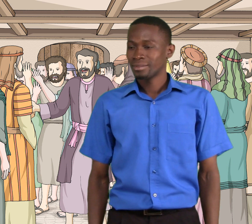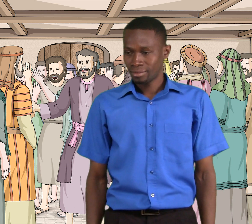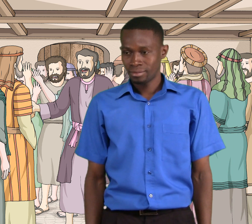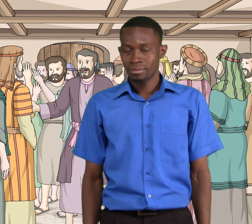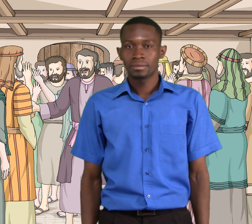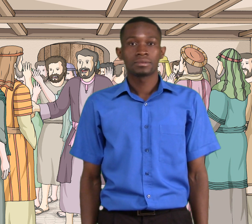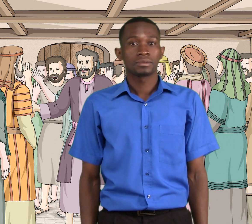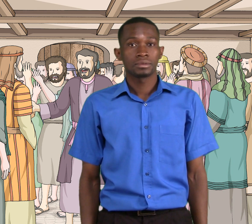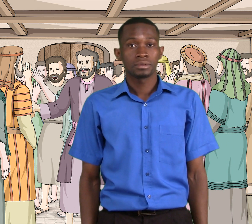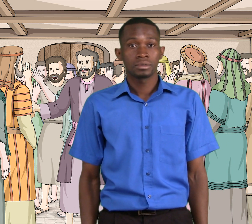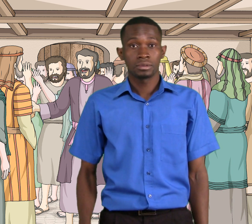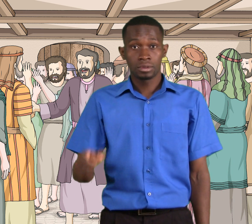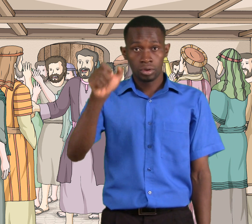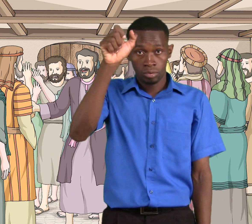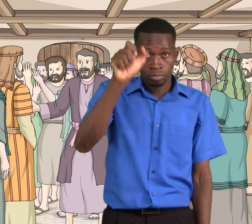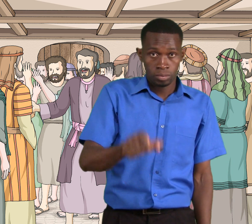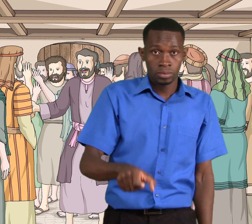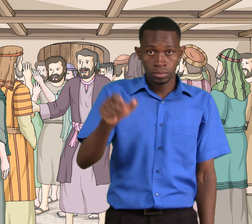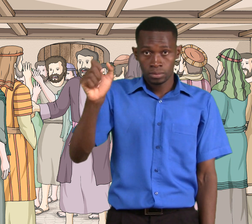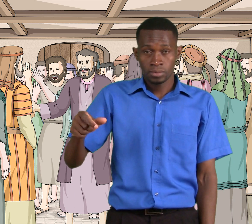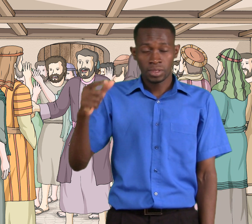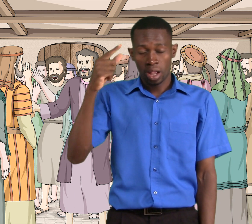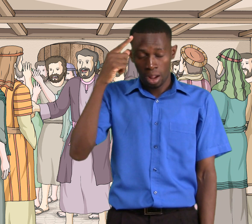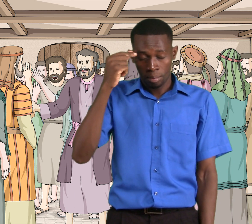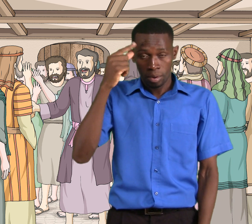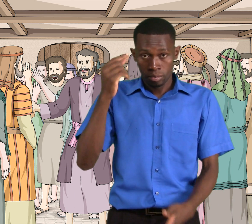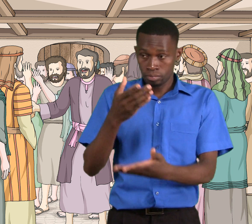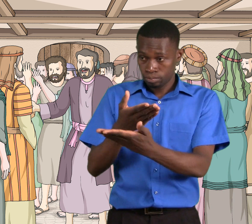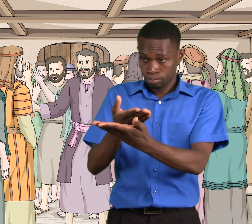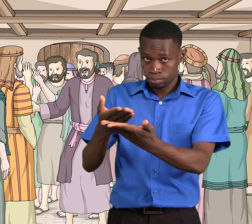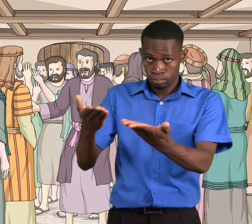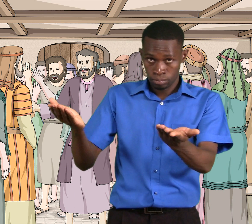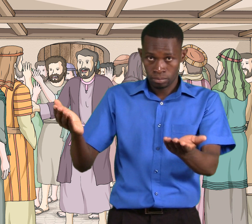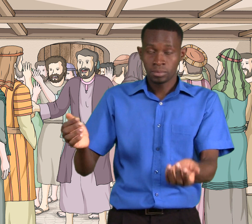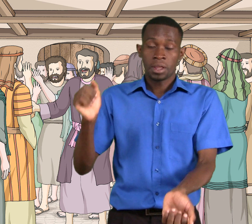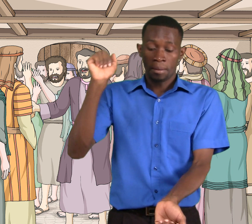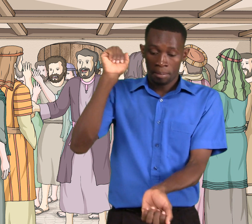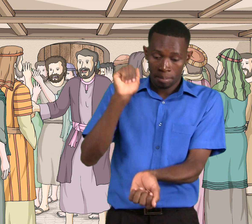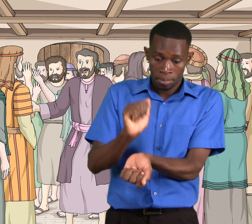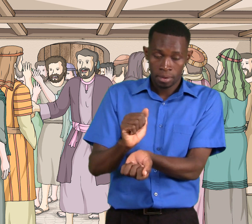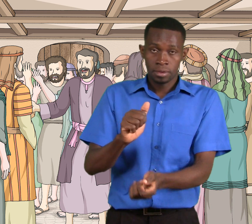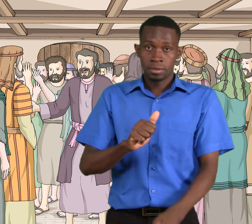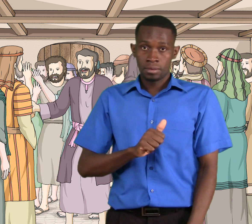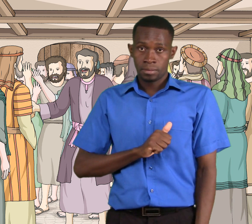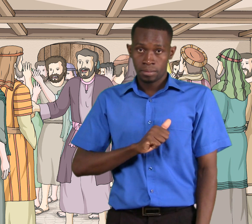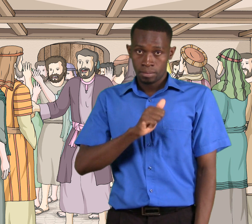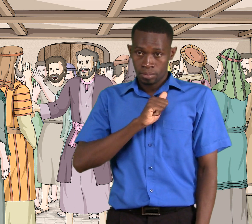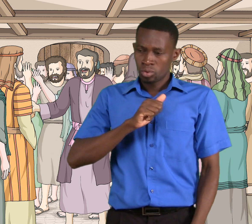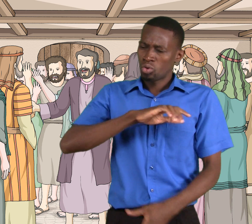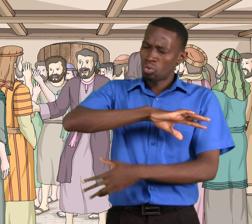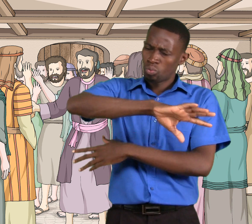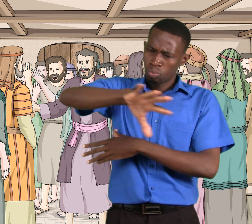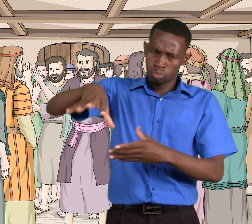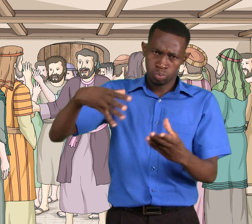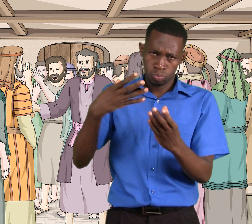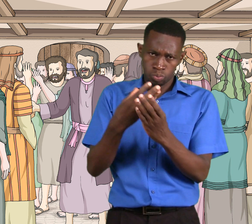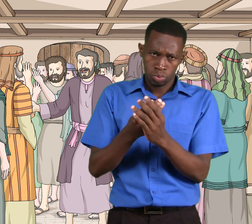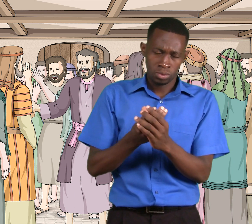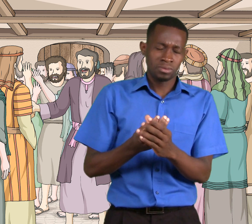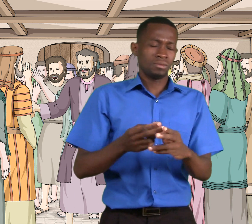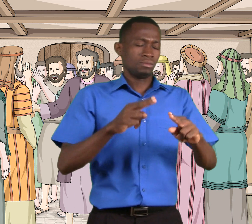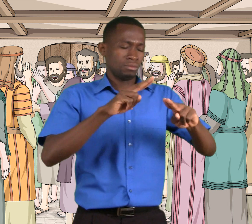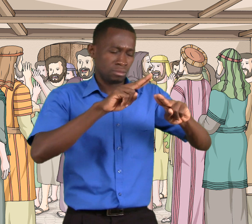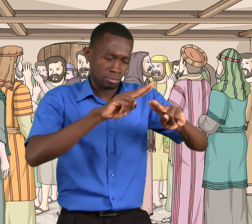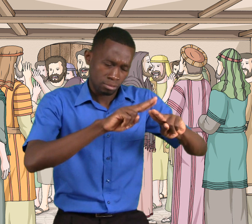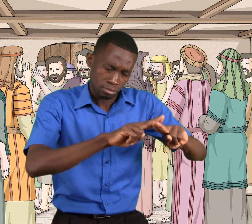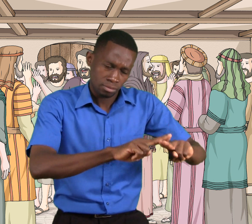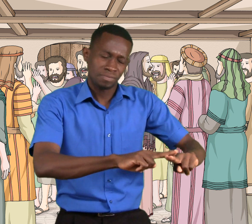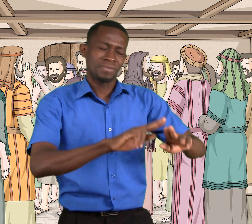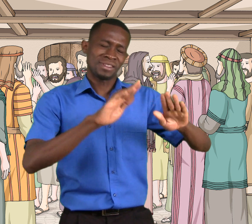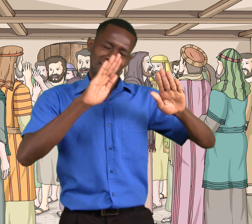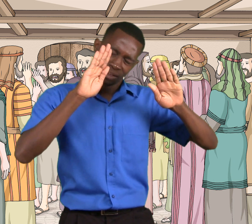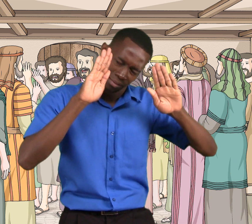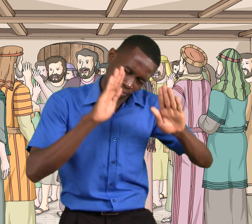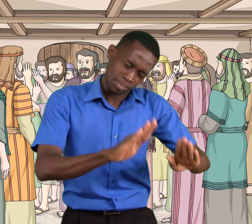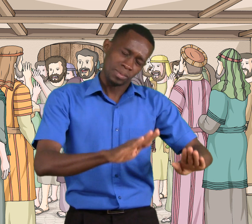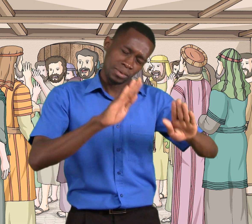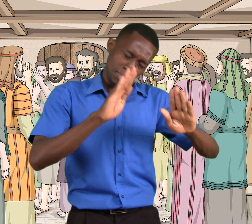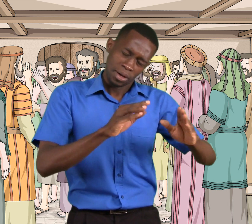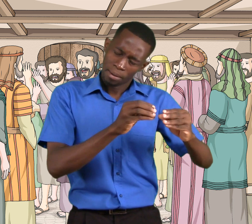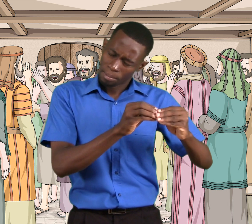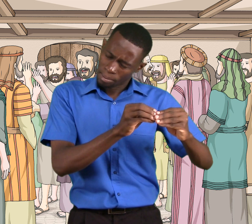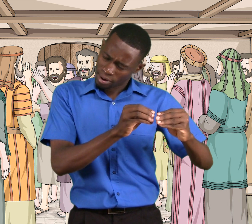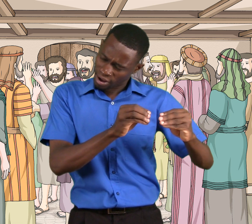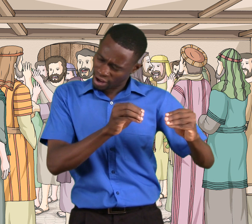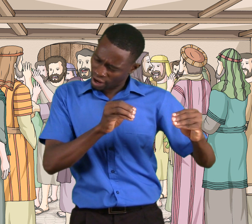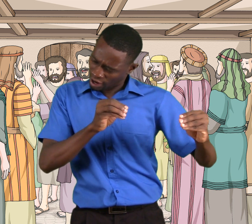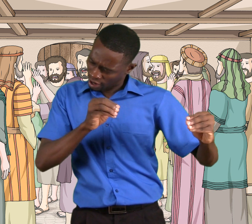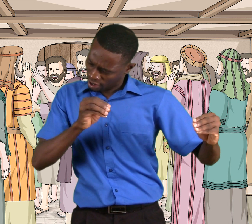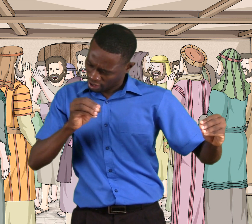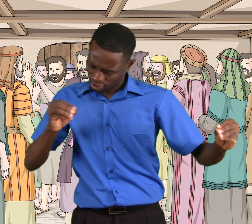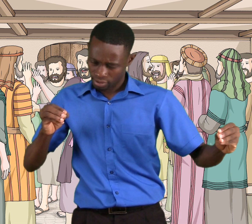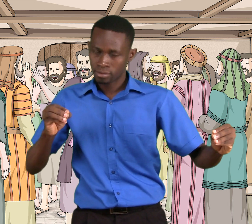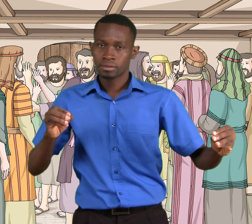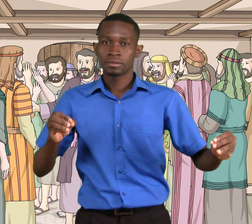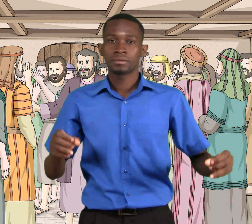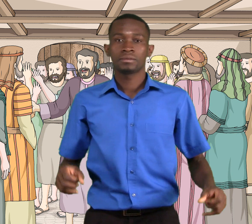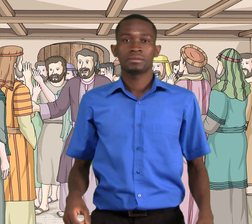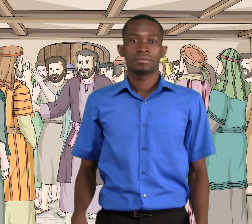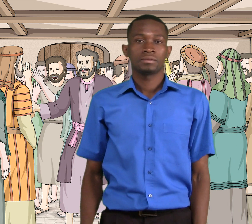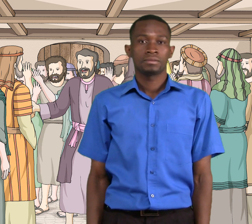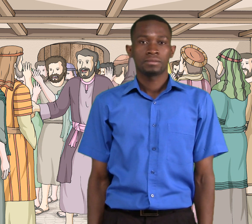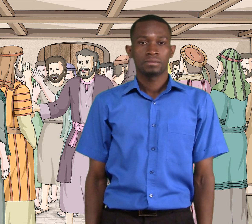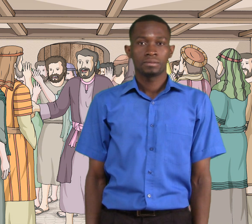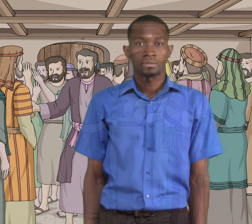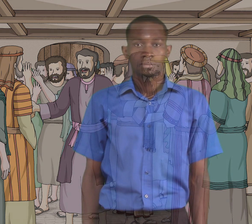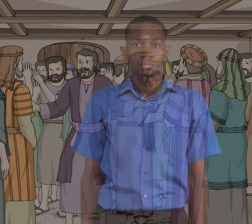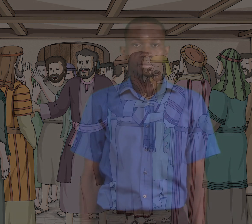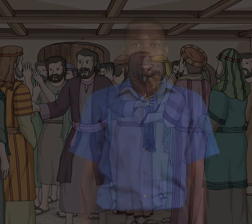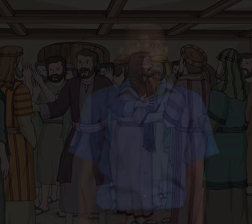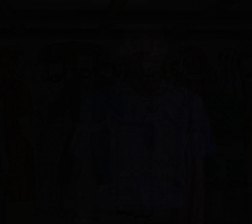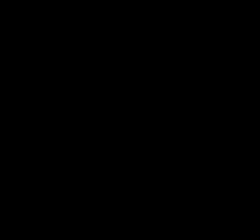And they spent a long time there with the disciples.